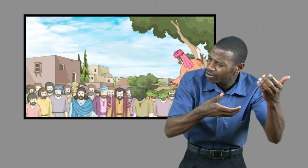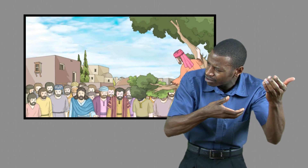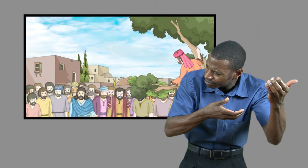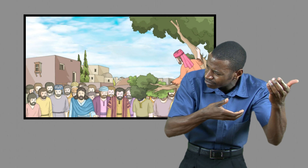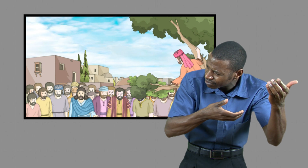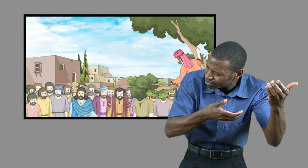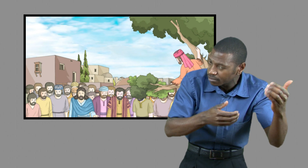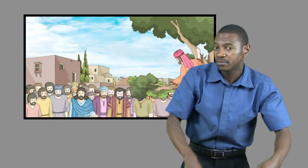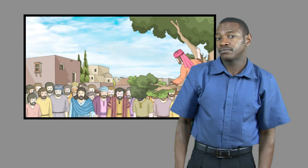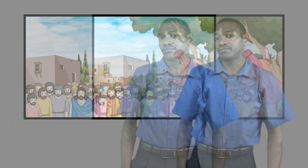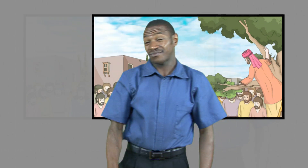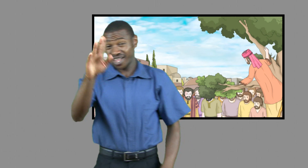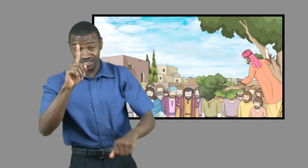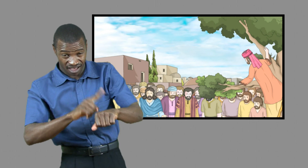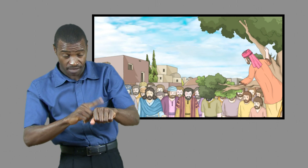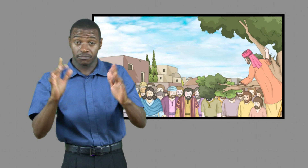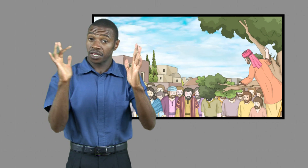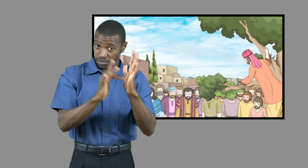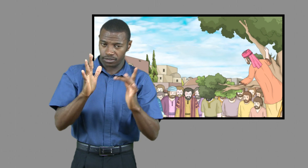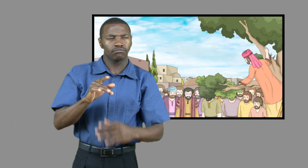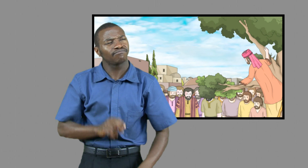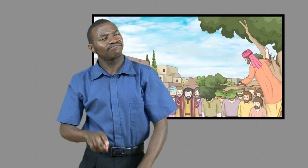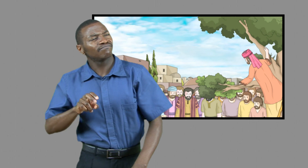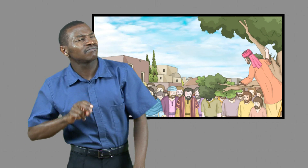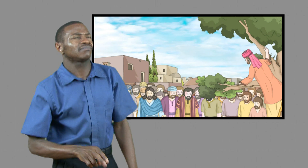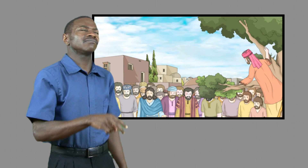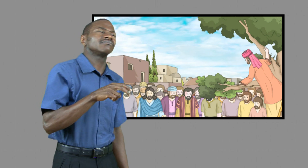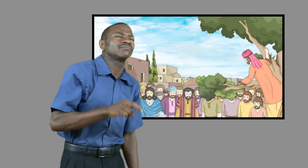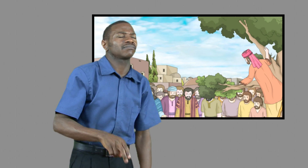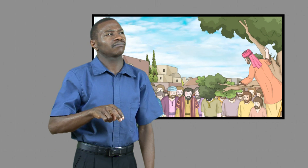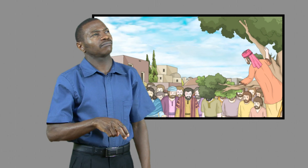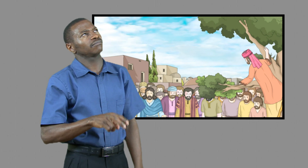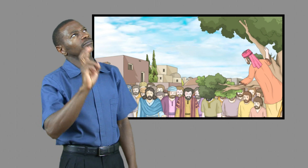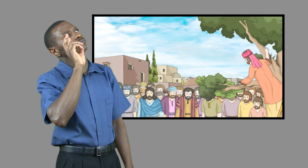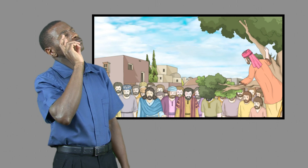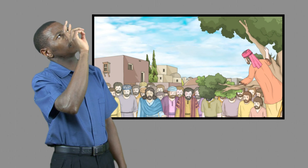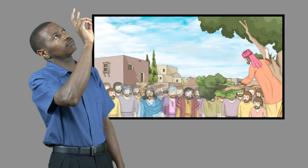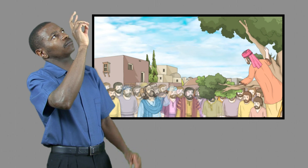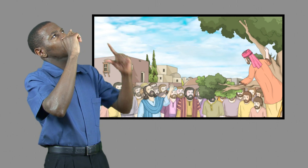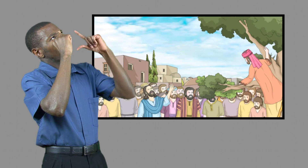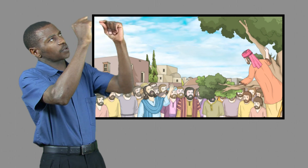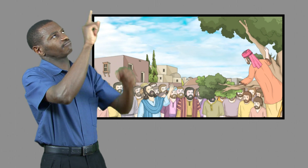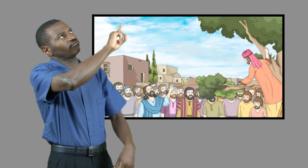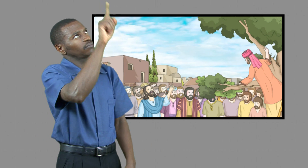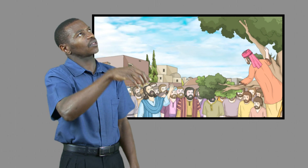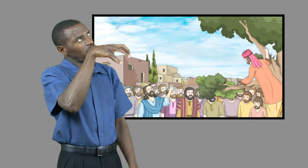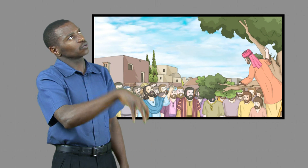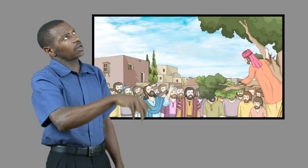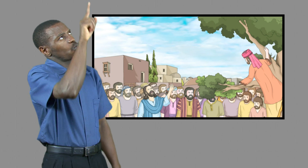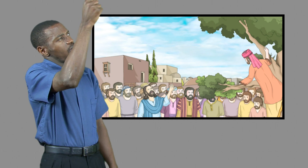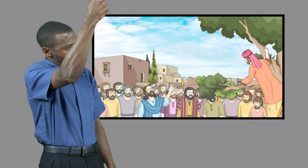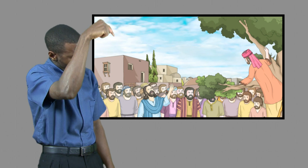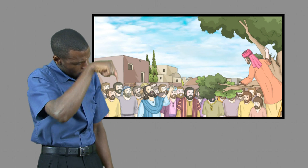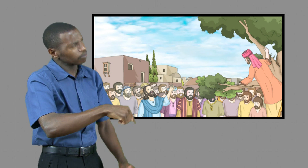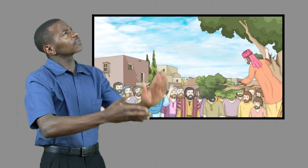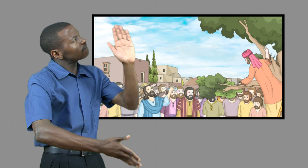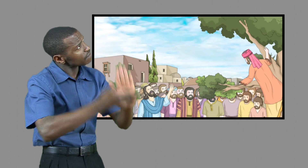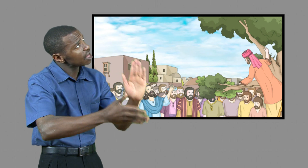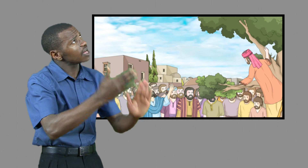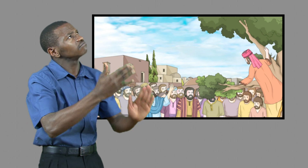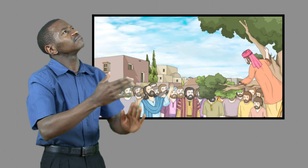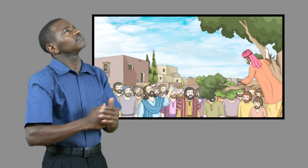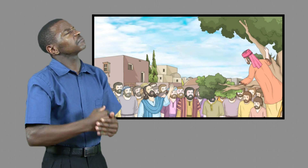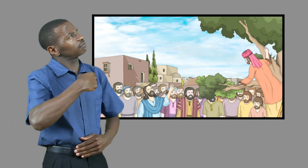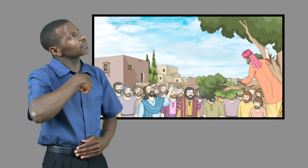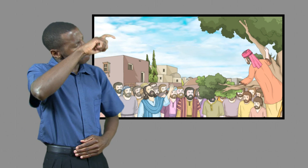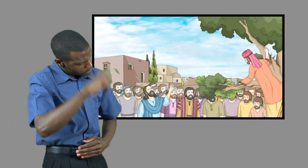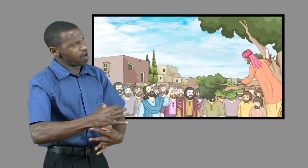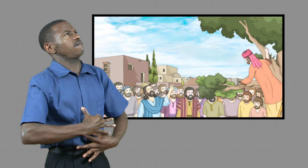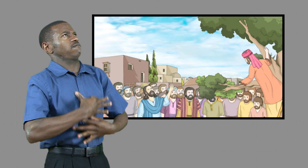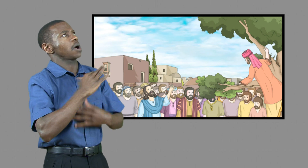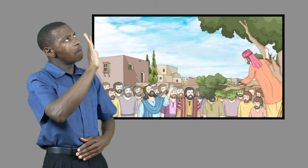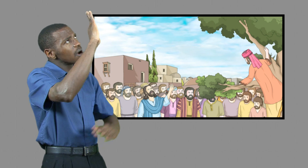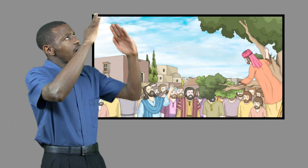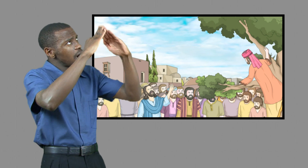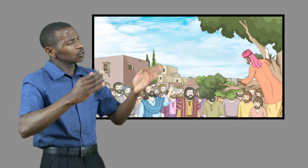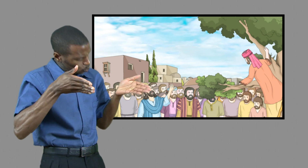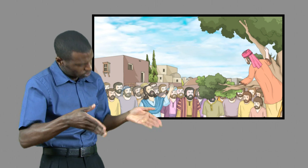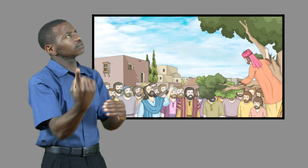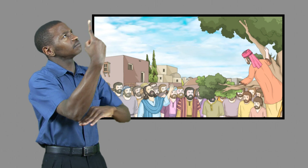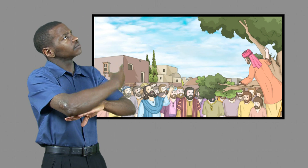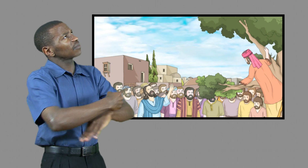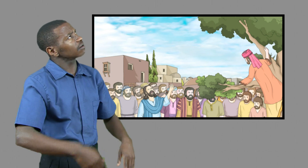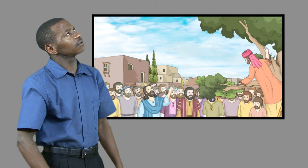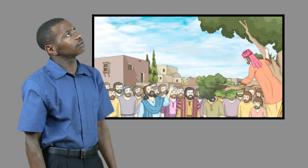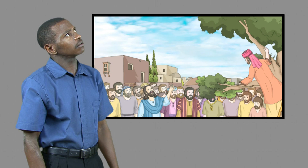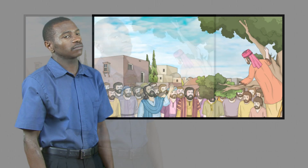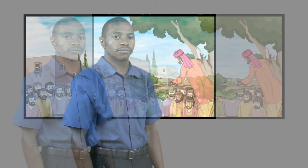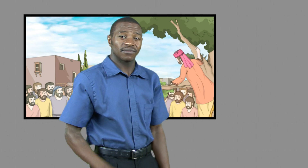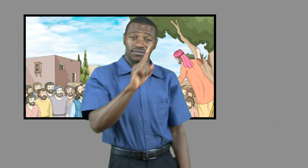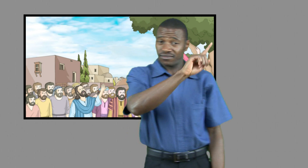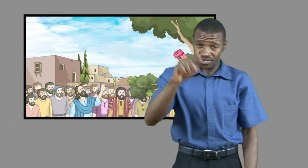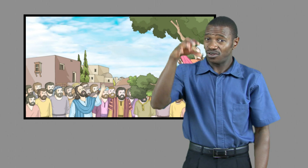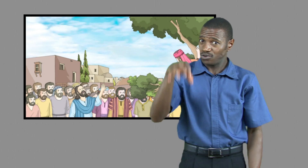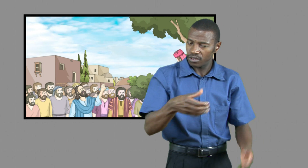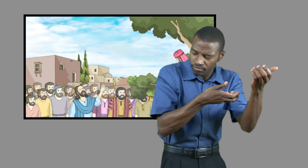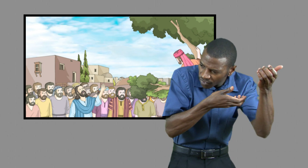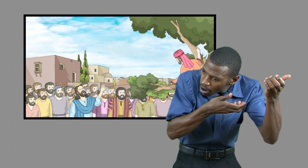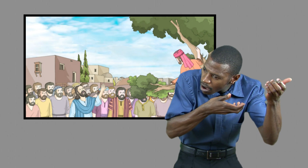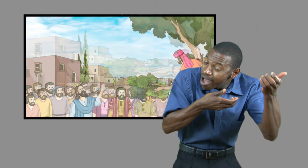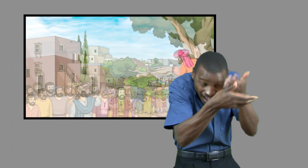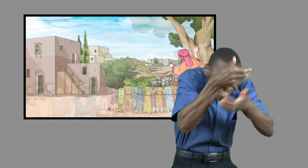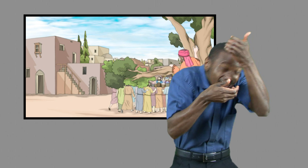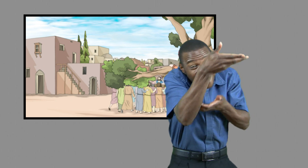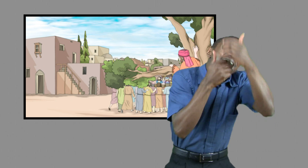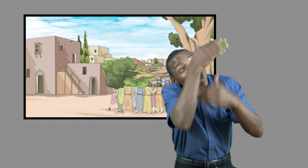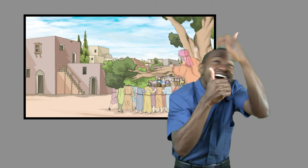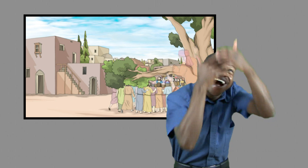When Jesus came to that place, He looked up and said, “Zacchaeus, hurry down, for I must stay at your house today.”